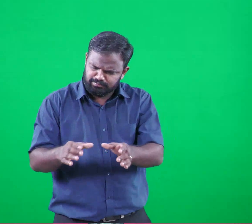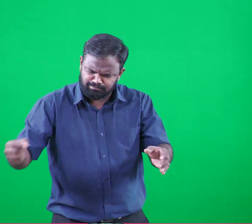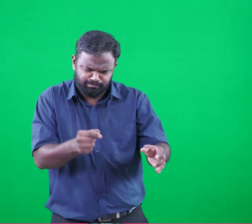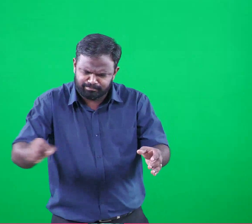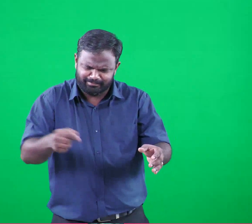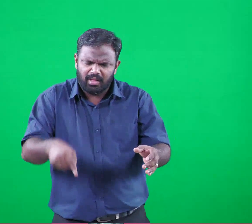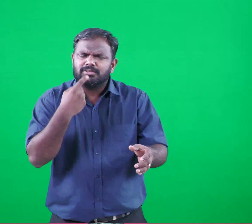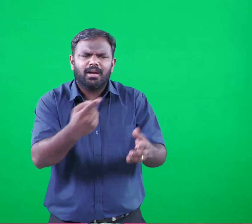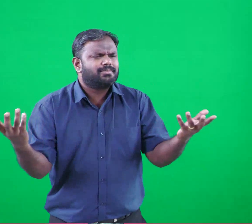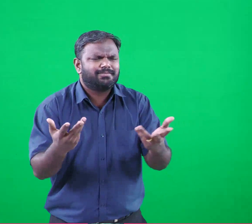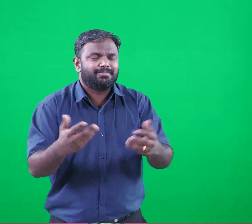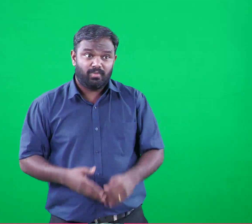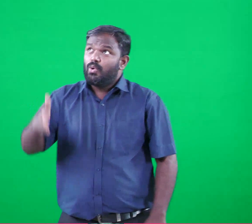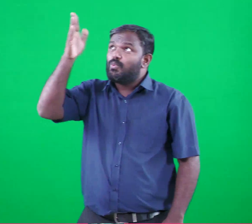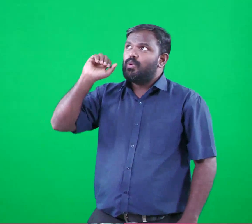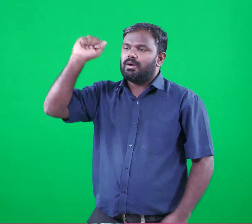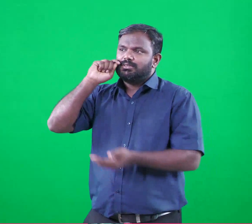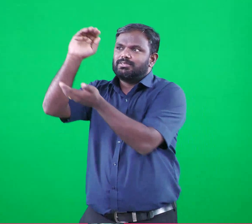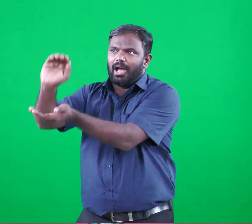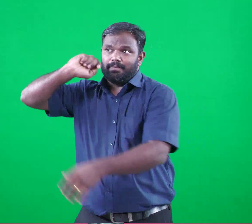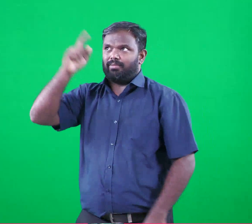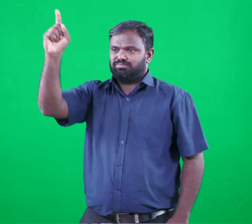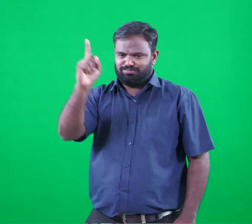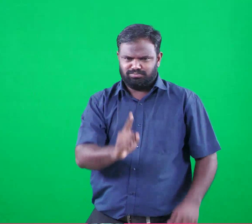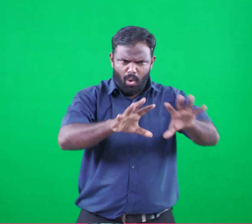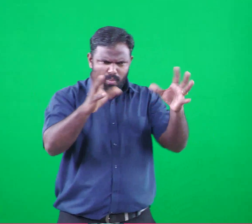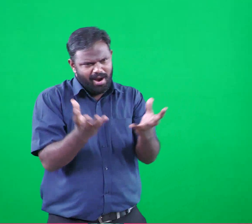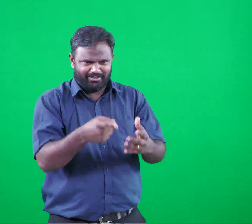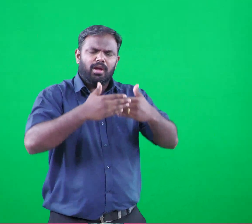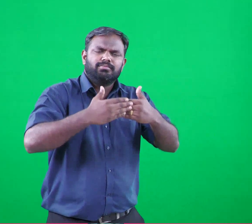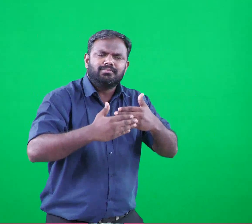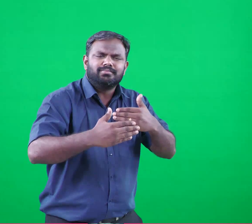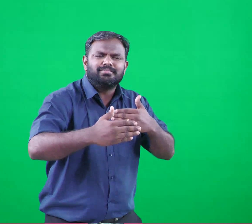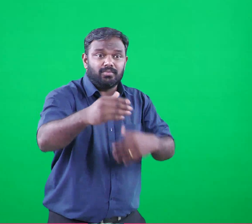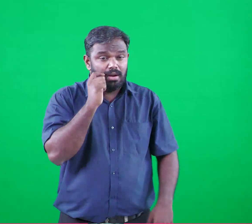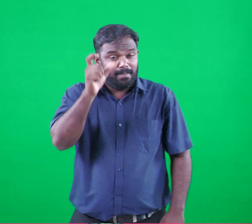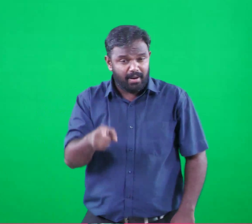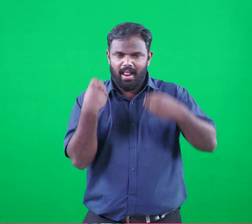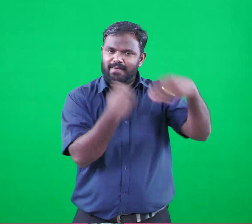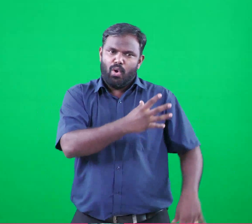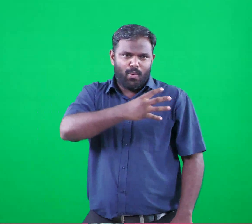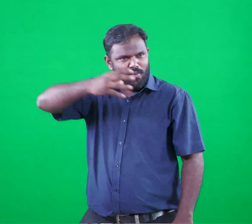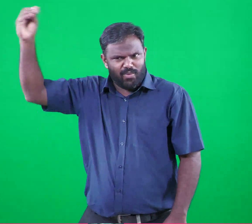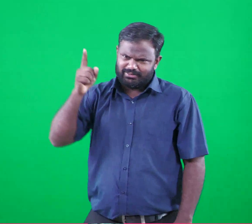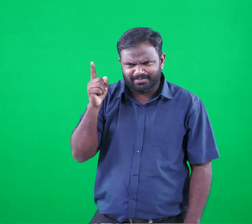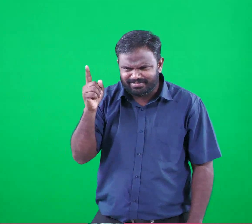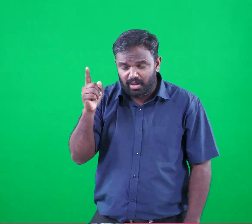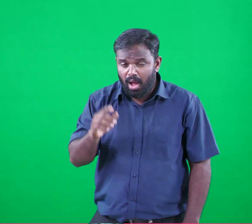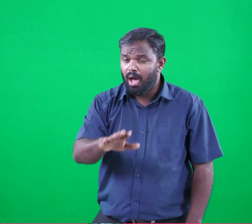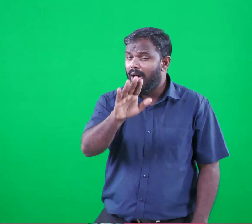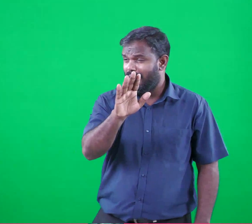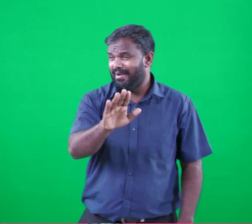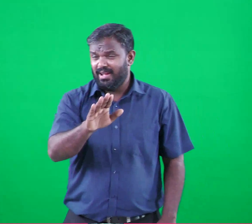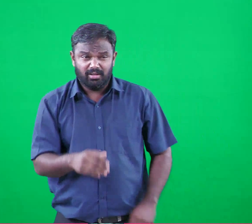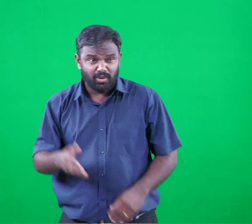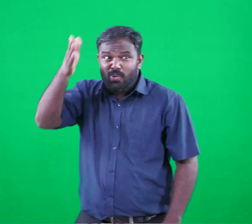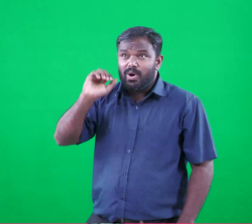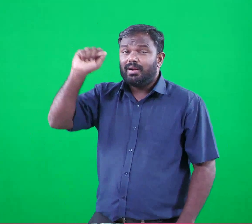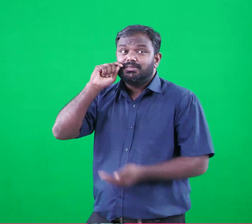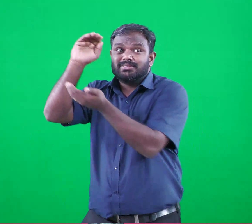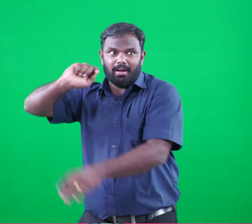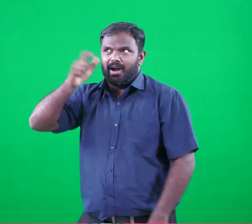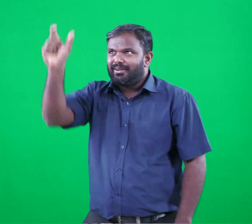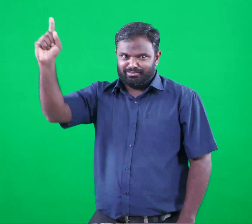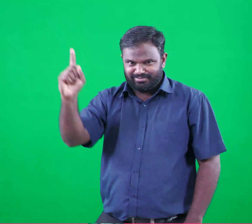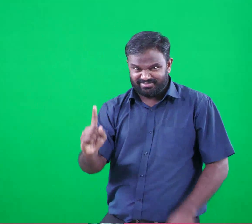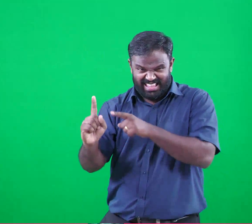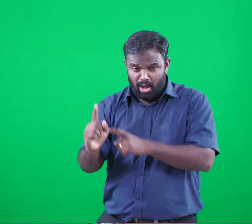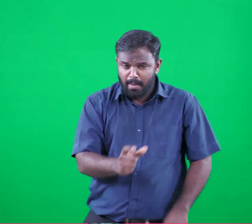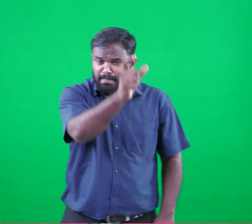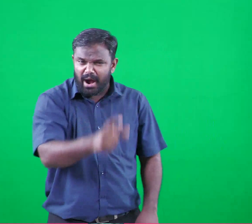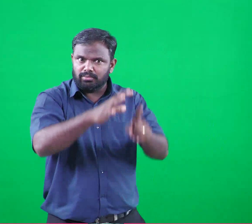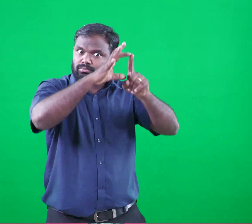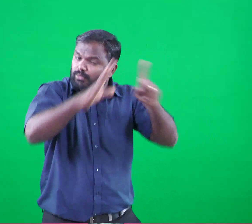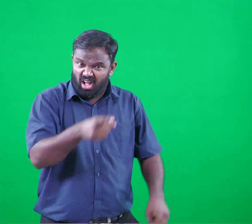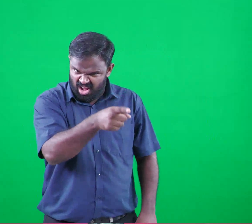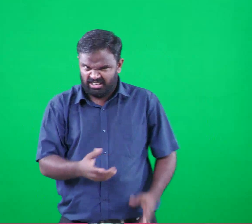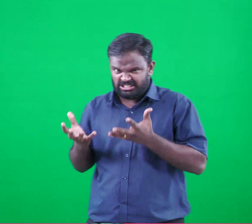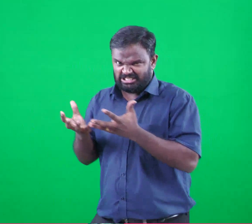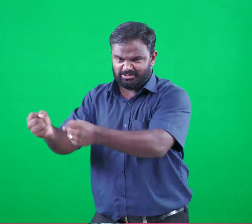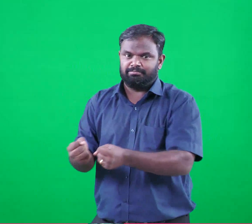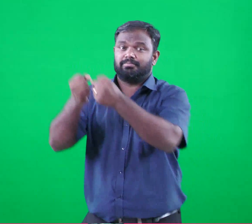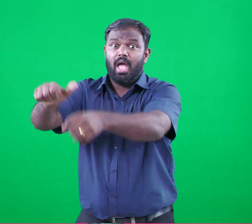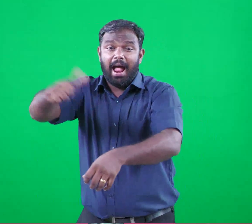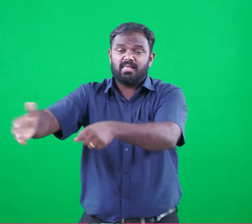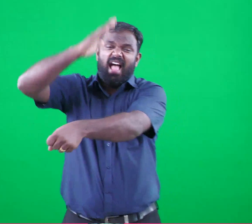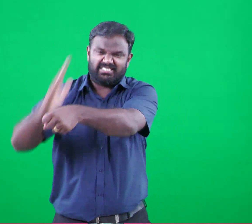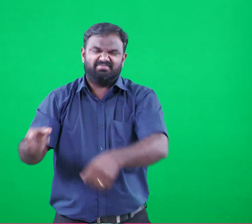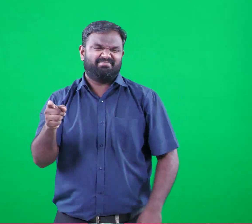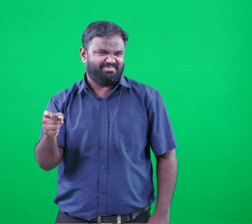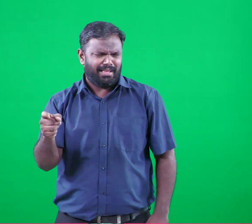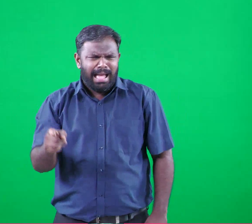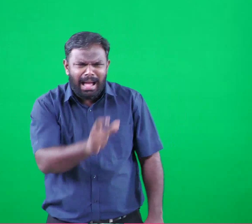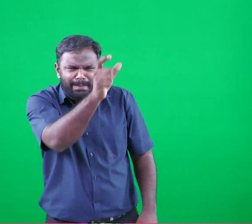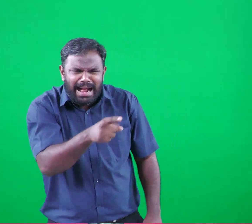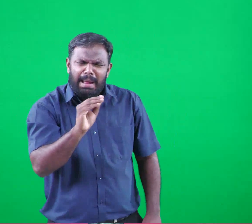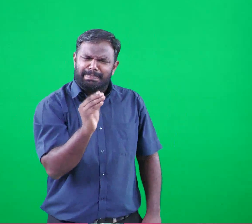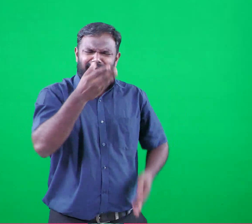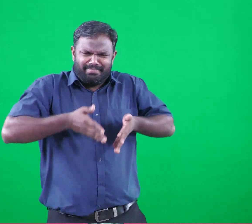The Son of Man will go just as it is written about Him, but woe to that man by whom He is betrayed!